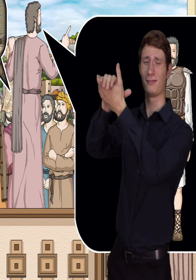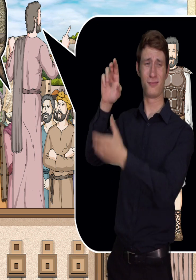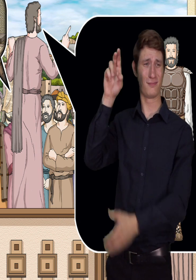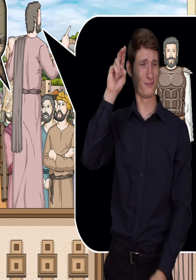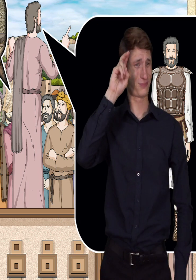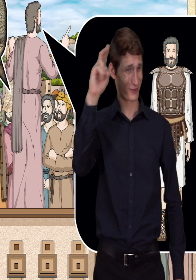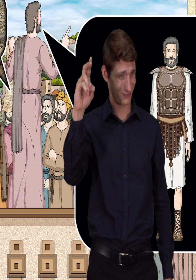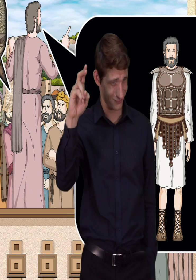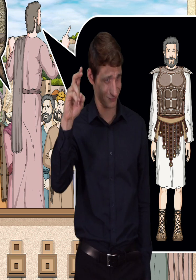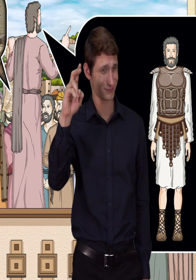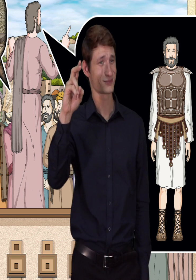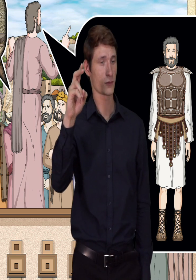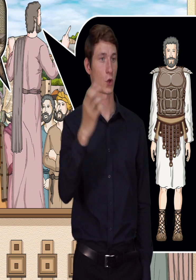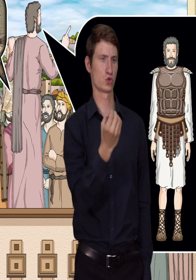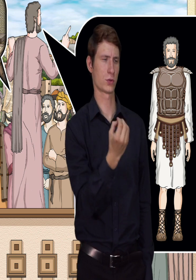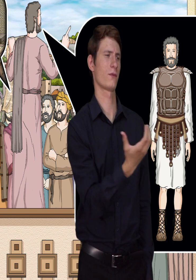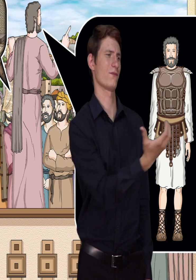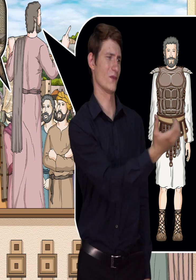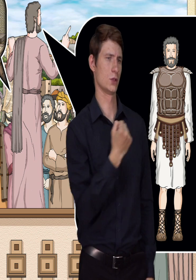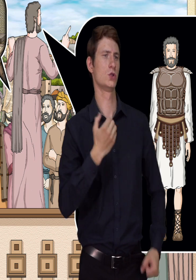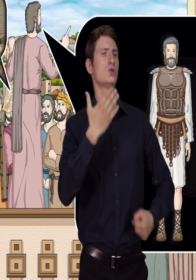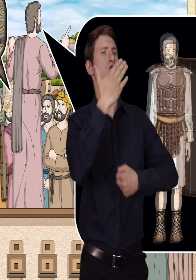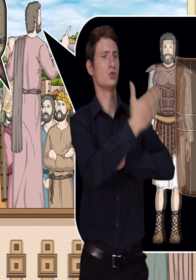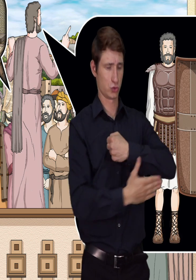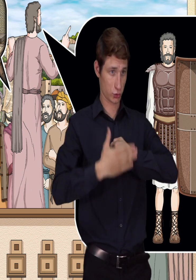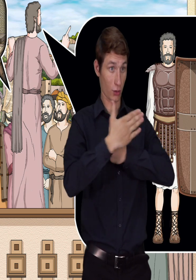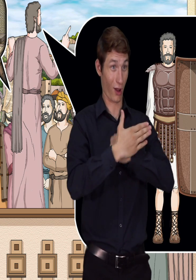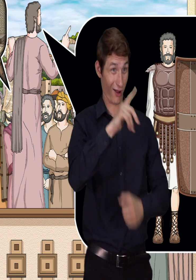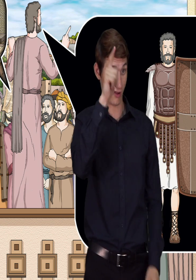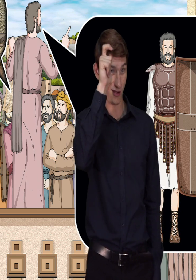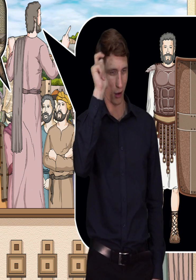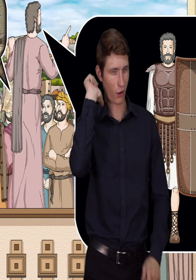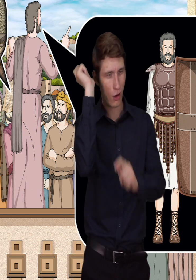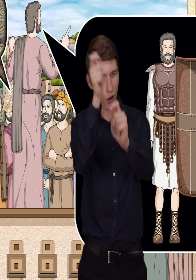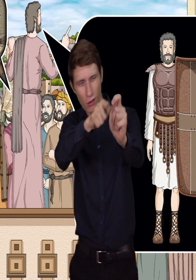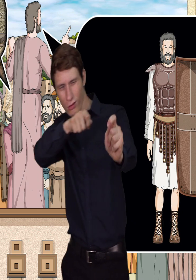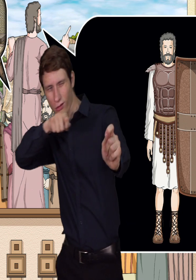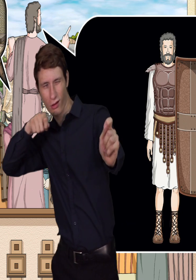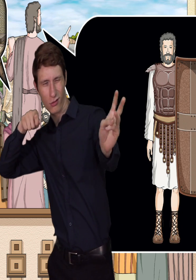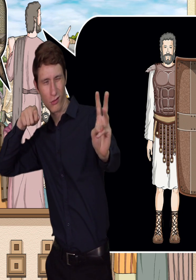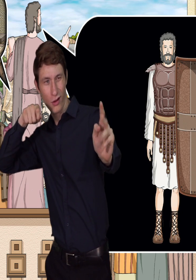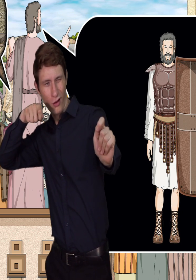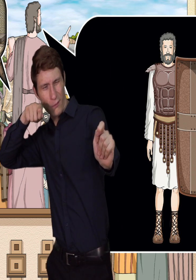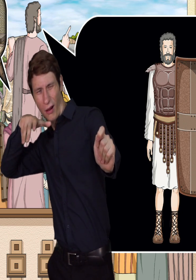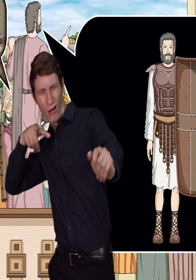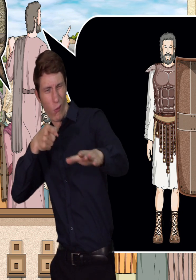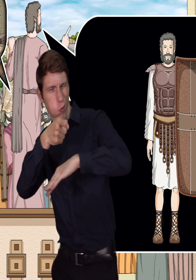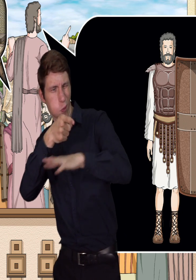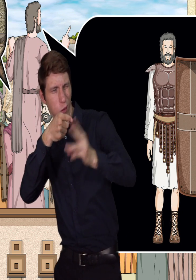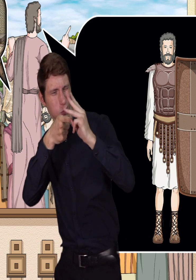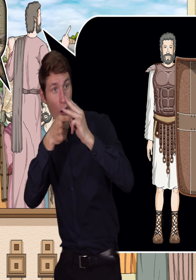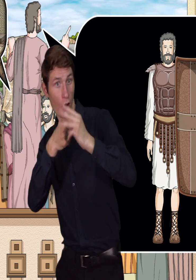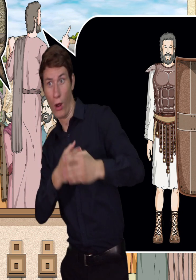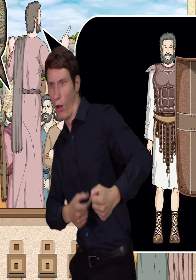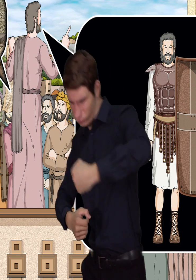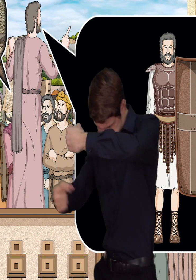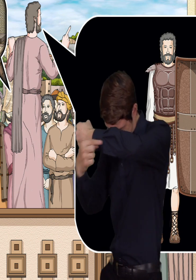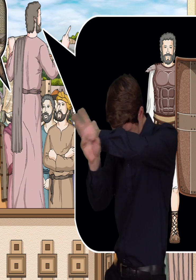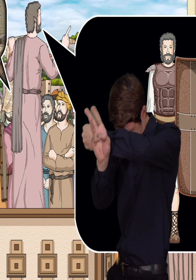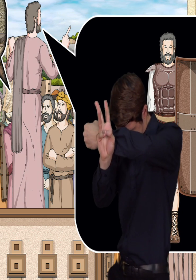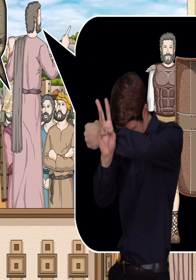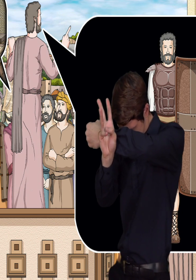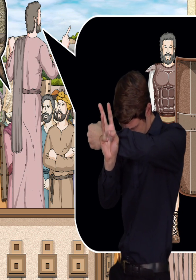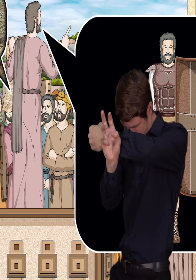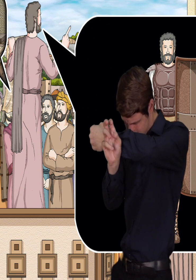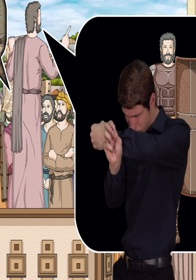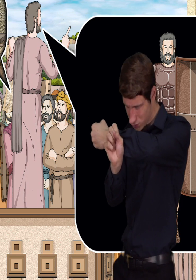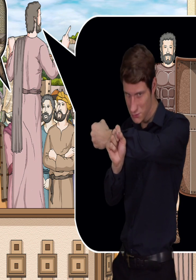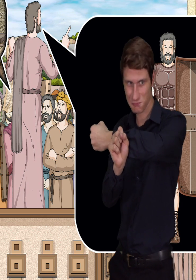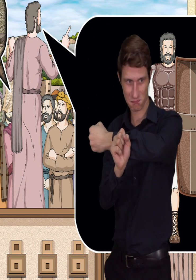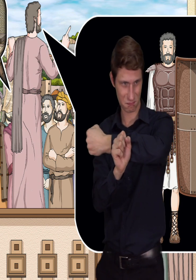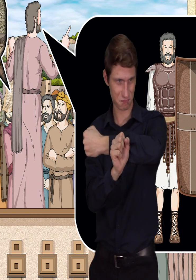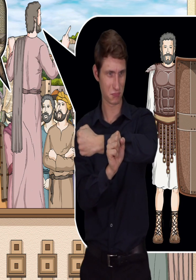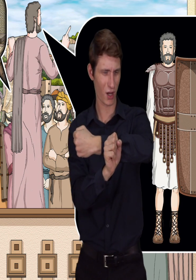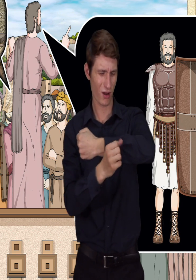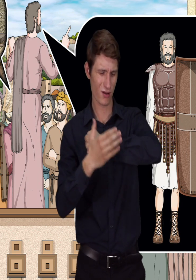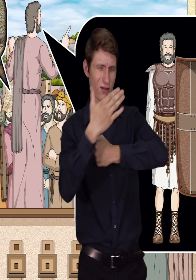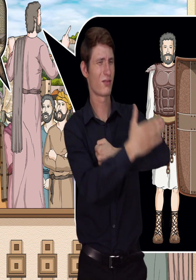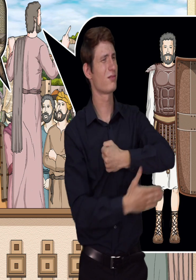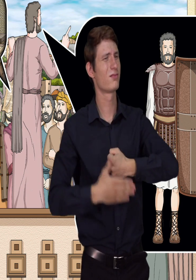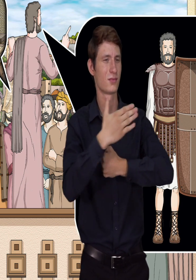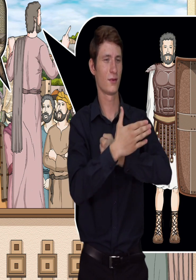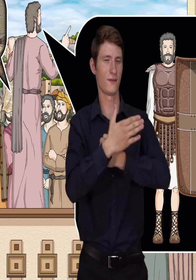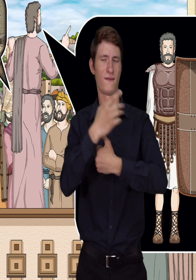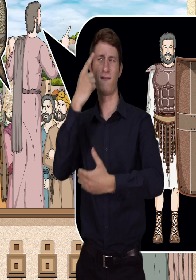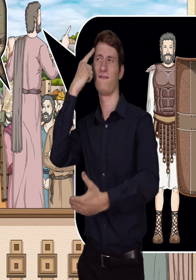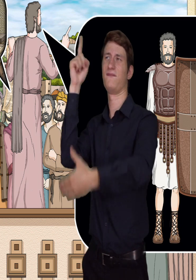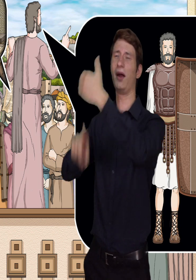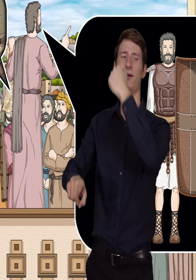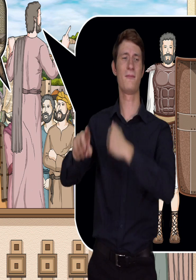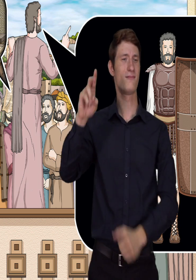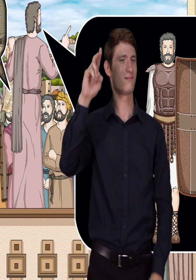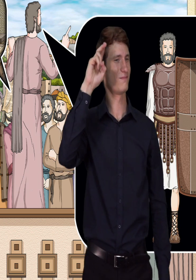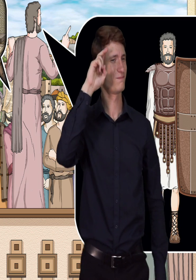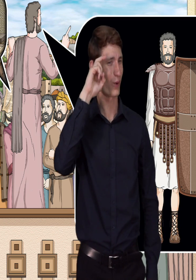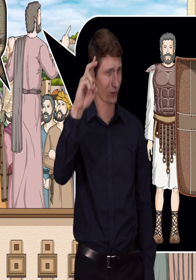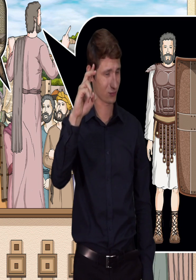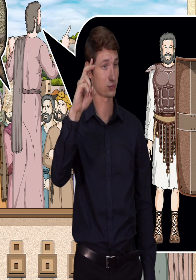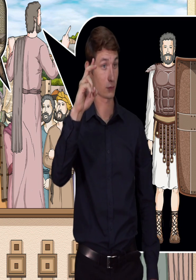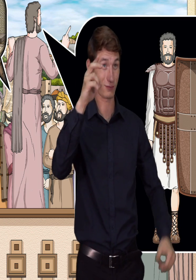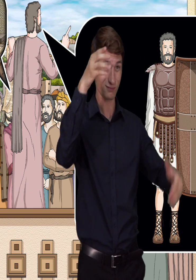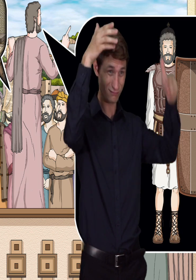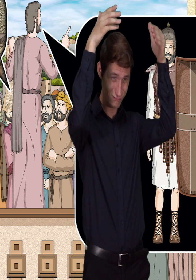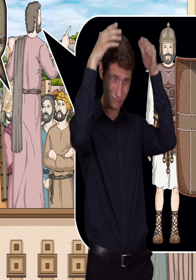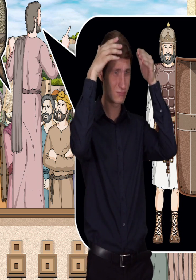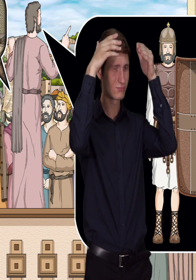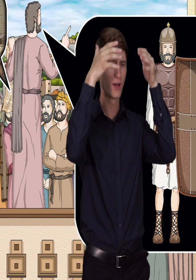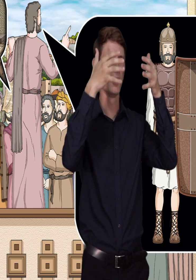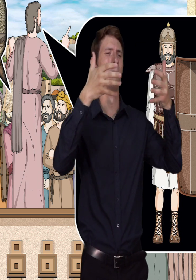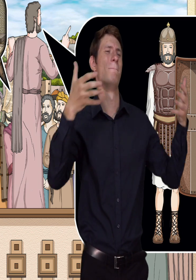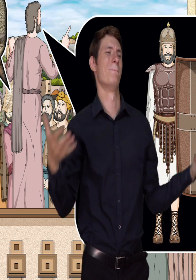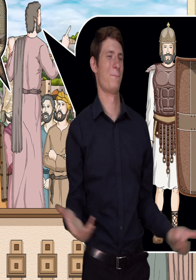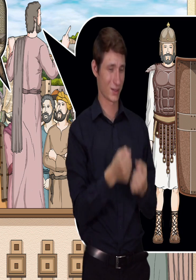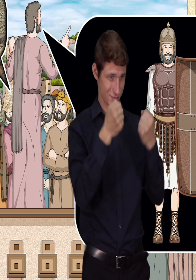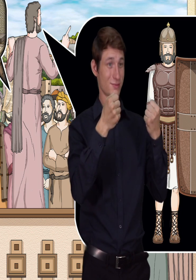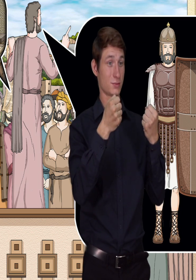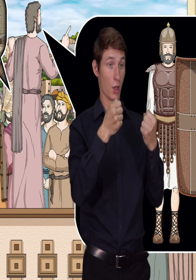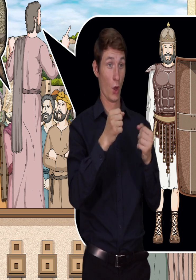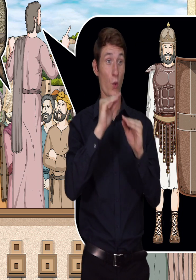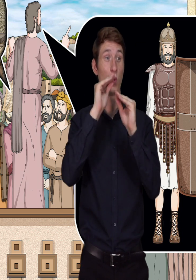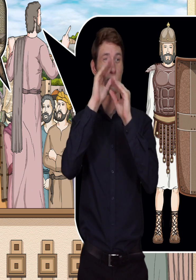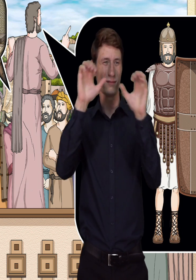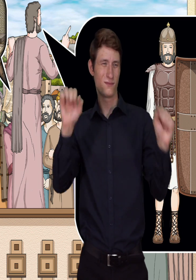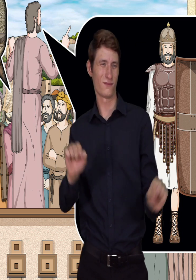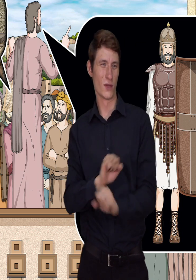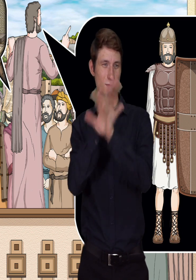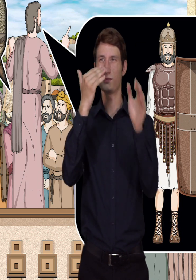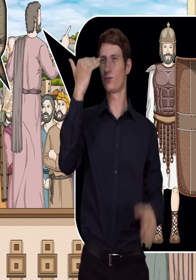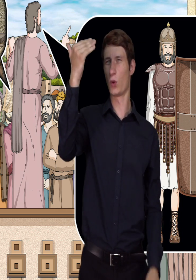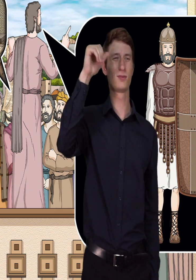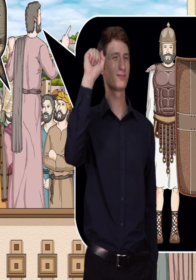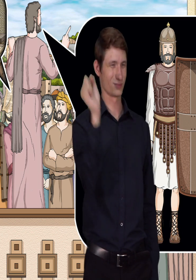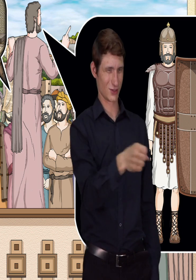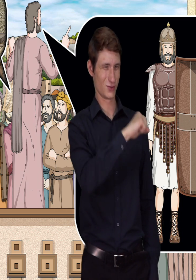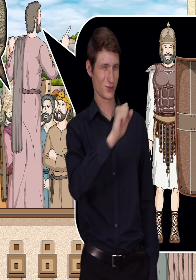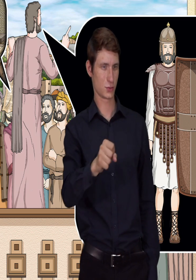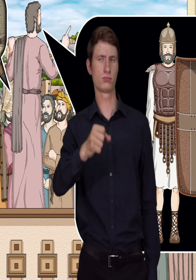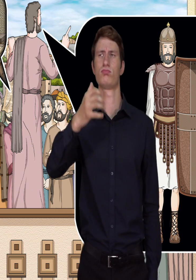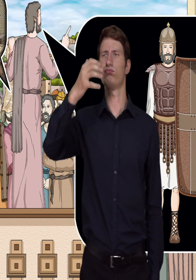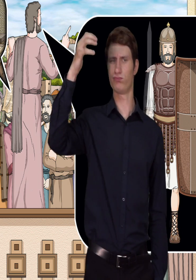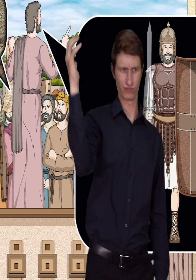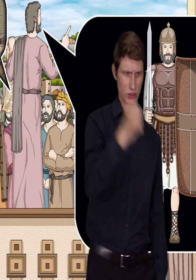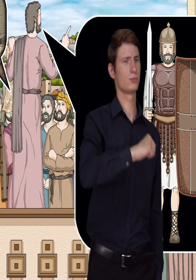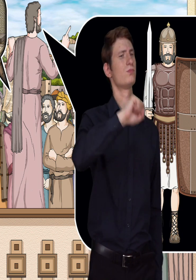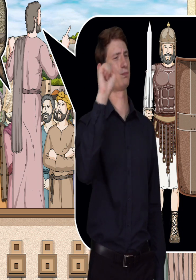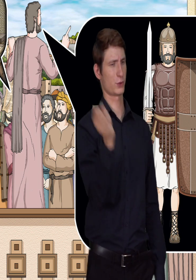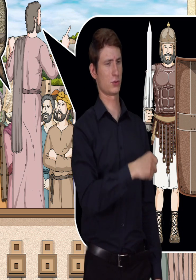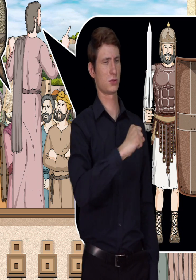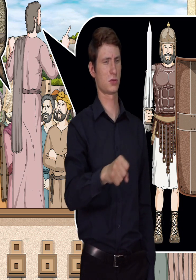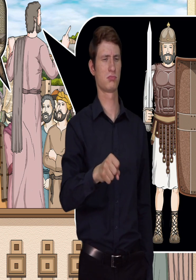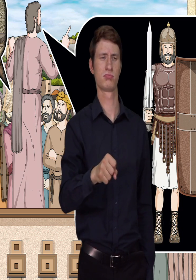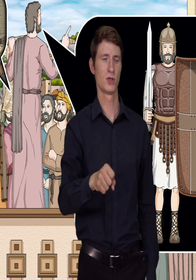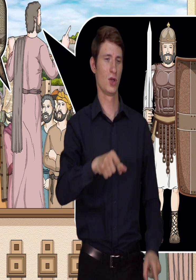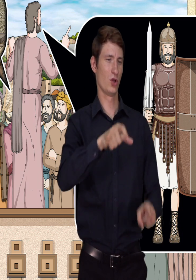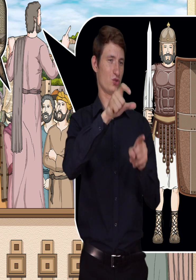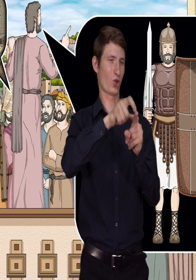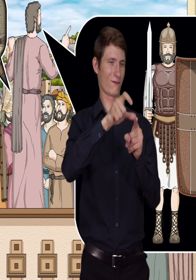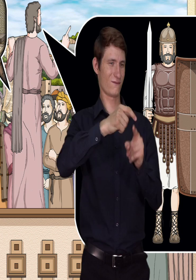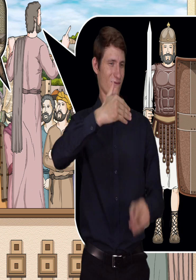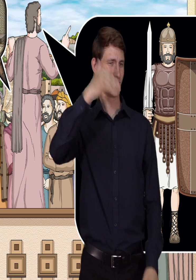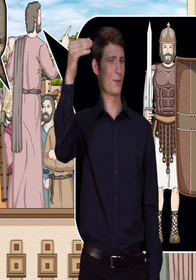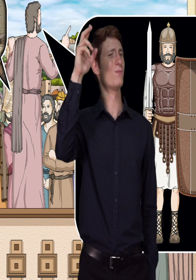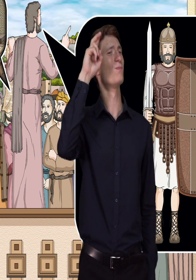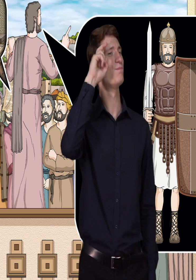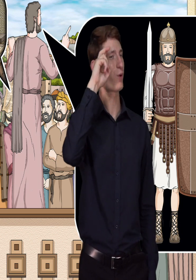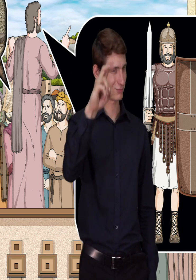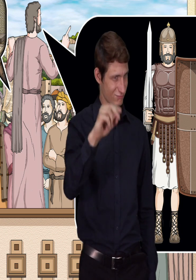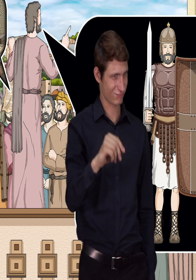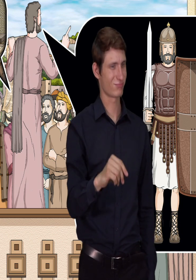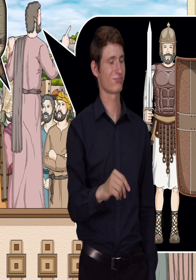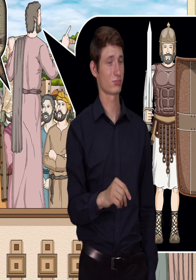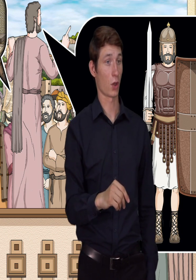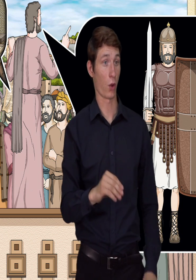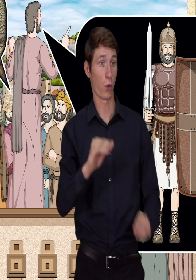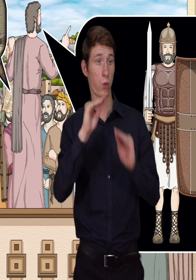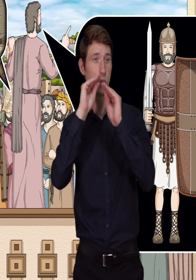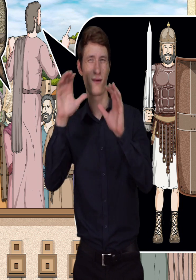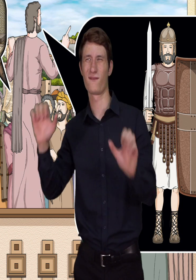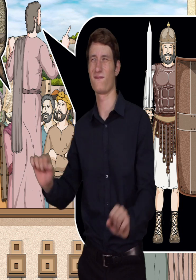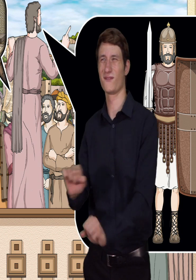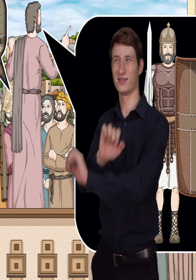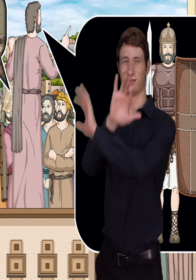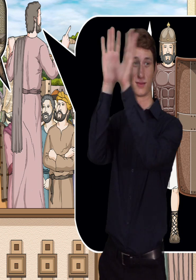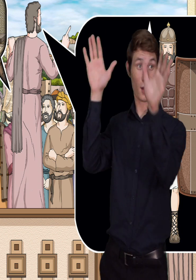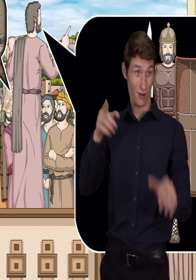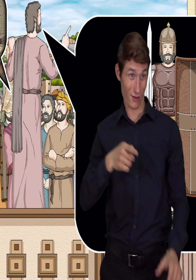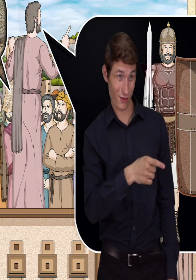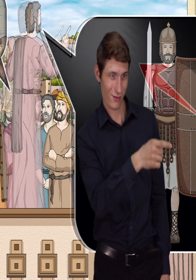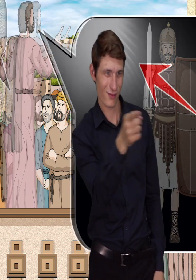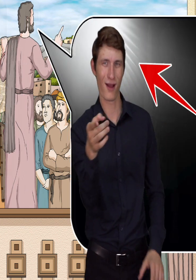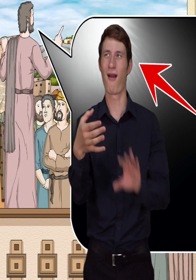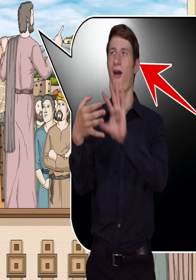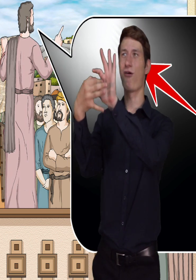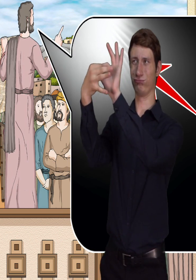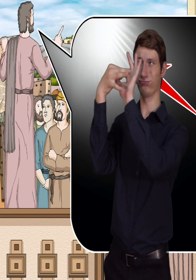In addition to all this, take up the shield of faith, with which you can extinguish all the flaming arrows of the evil one. And take the helmet of salvation and the sword of the Spirit, which is the word of God.